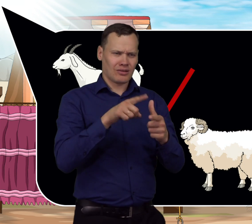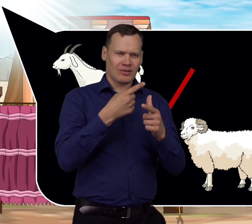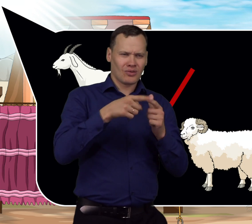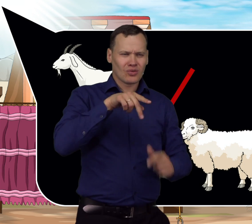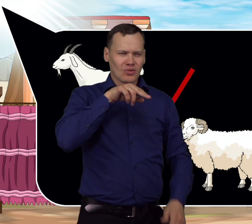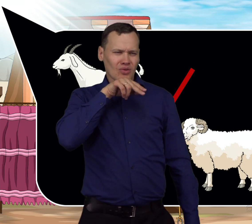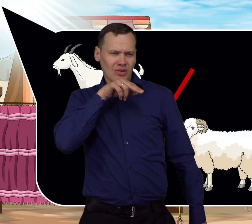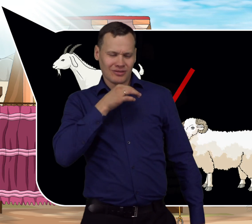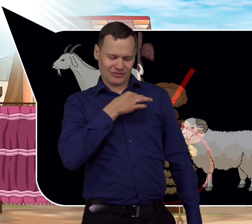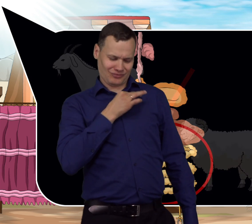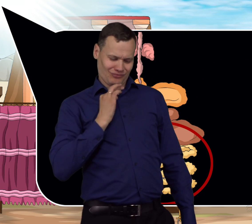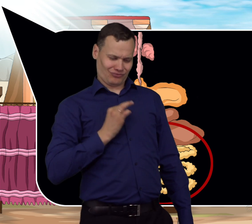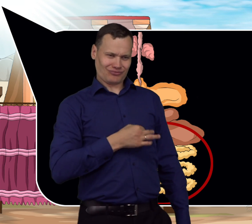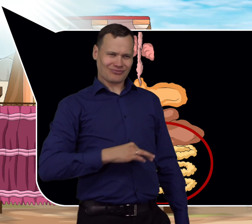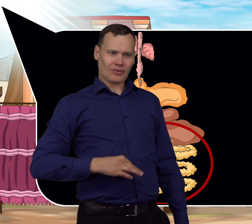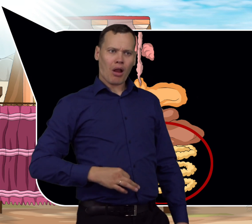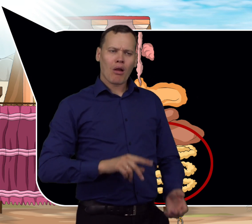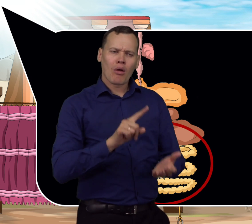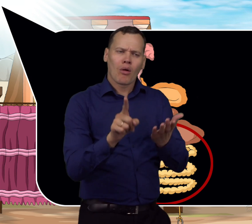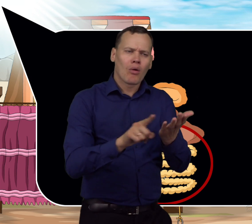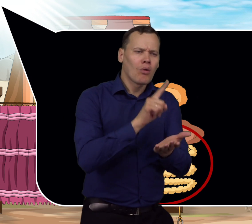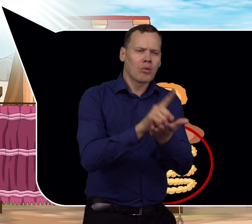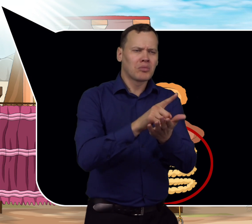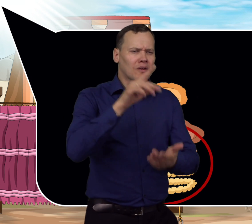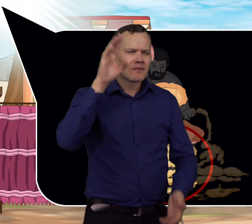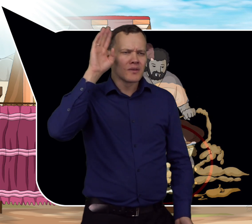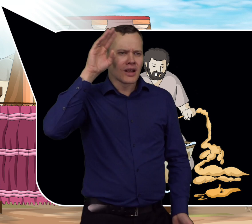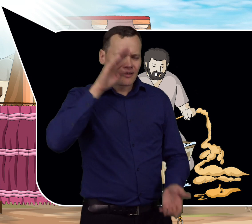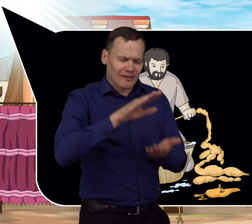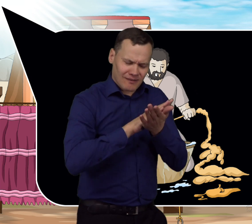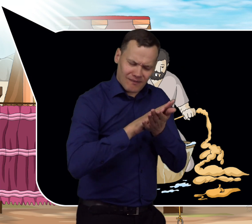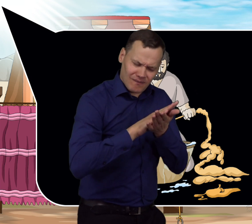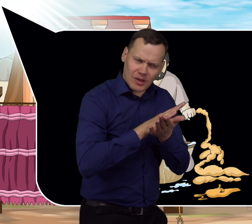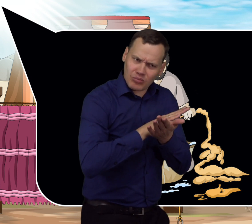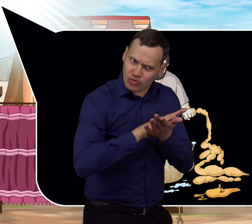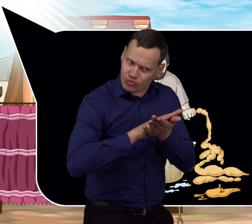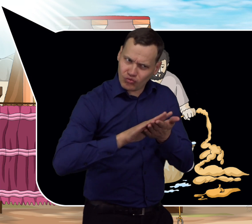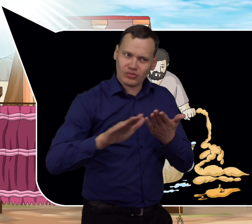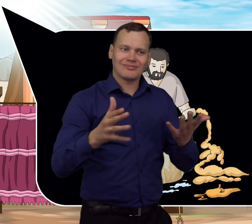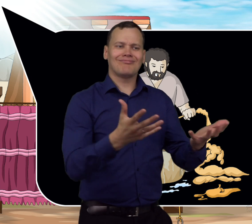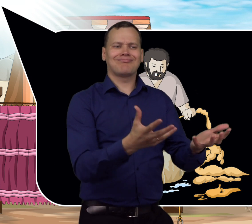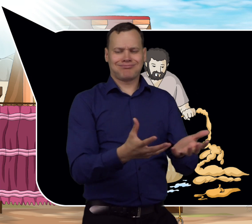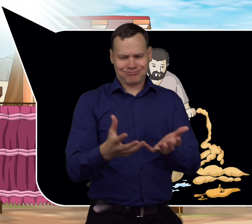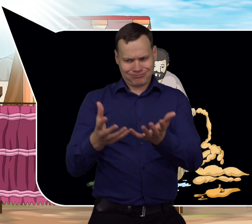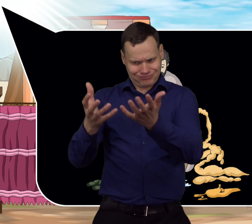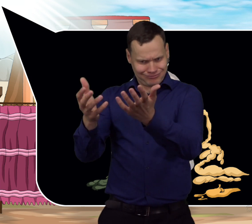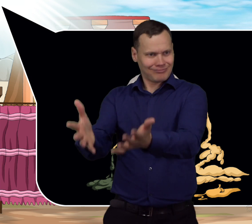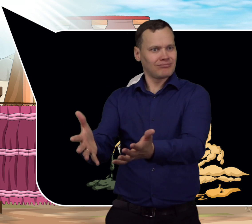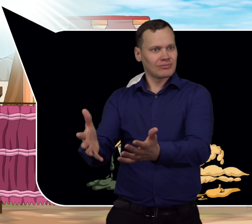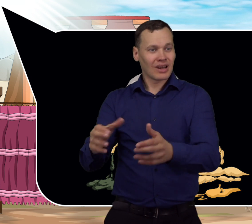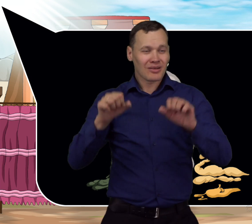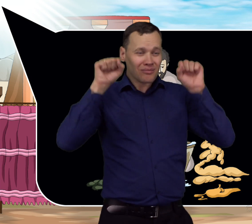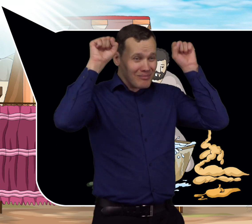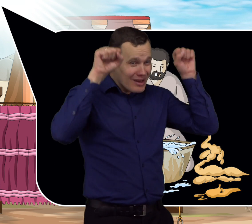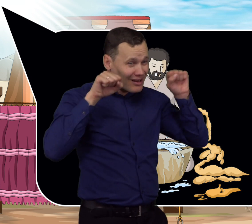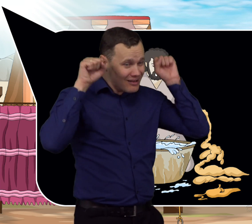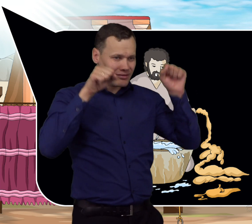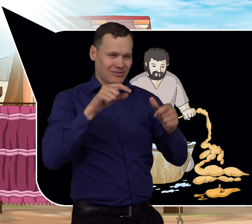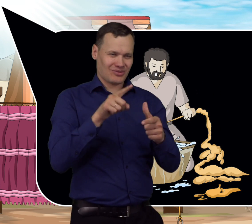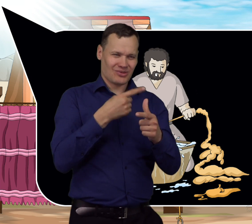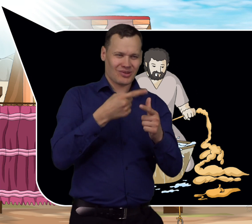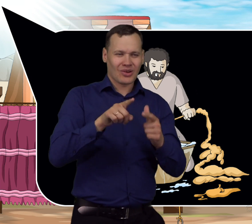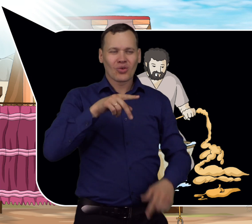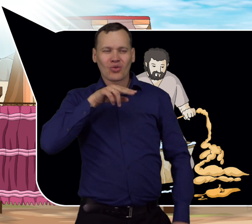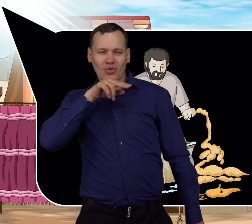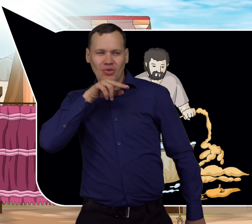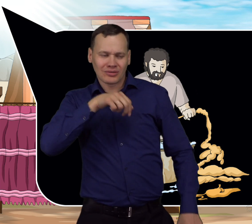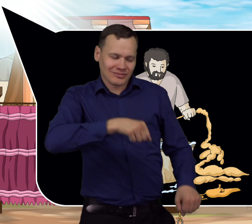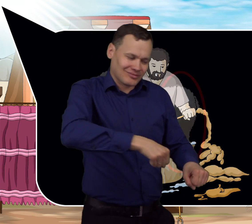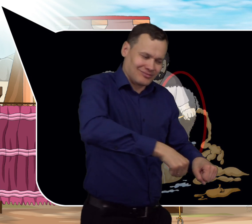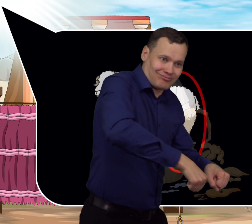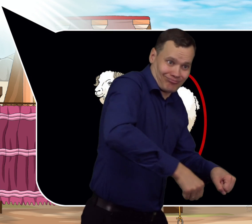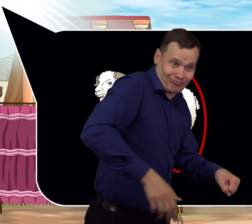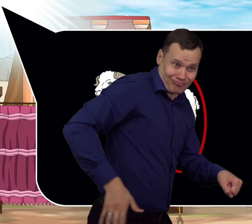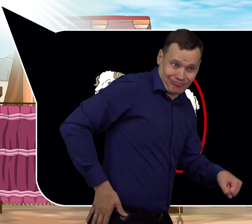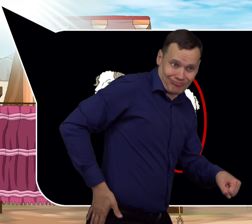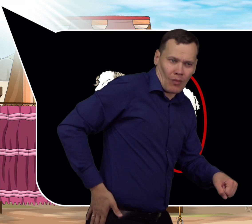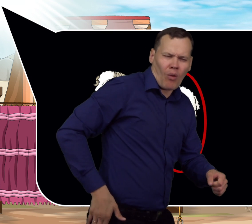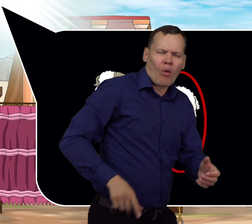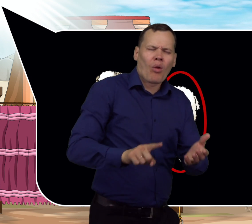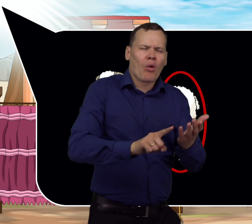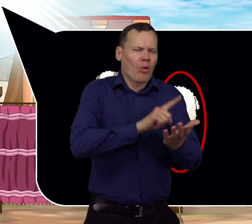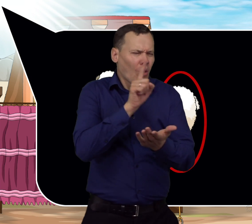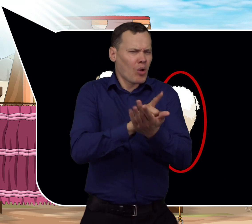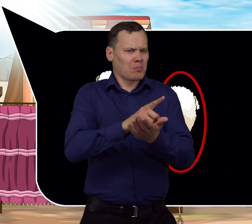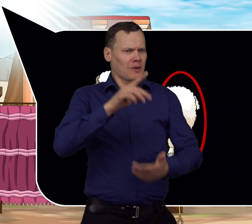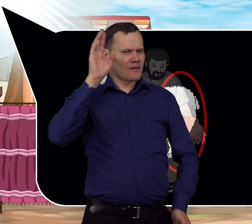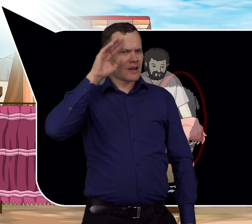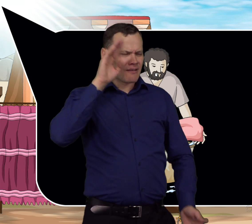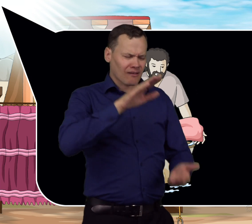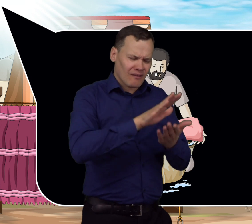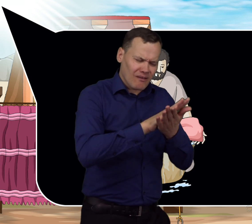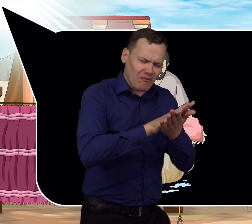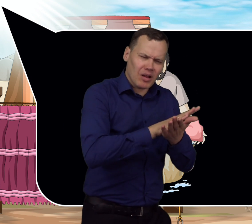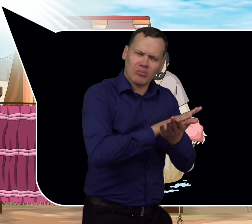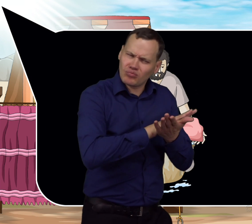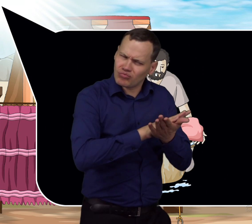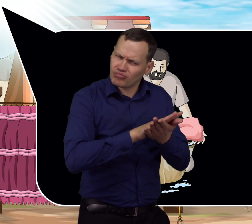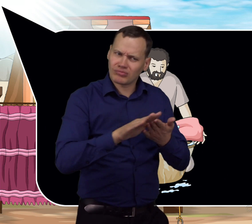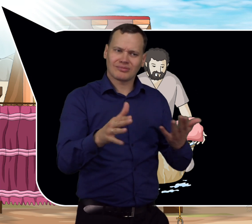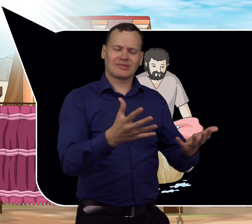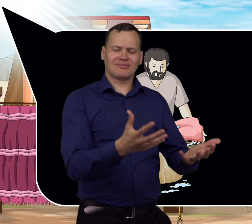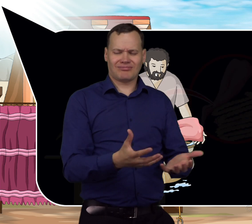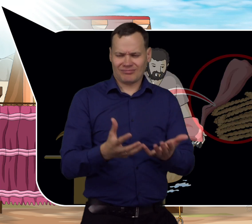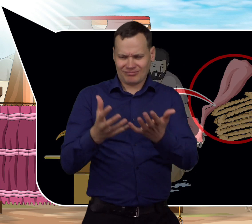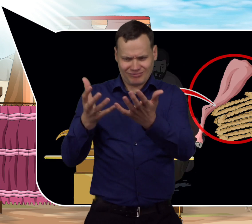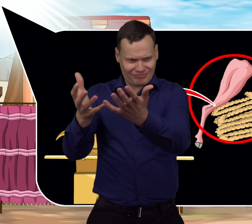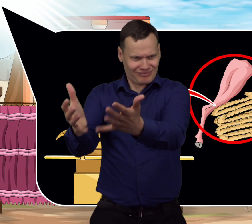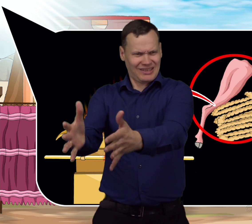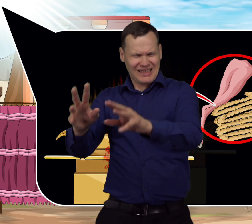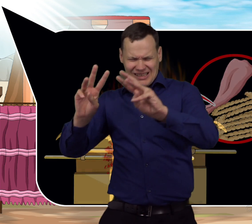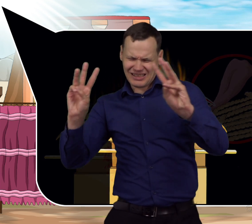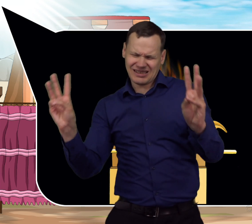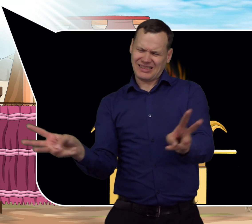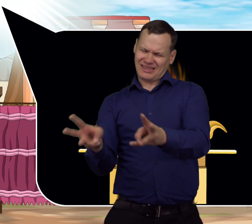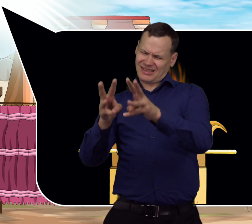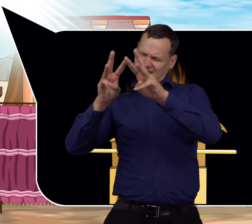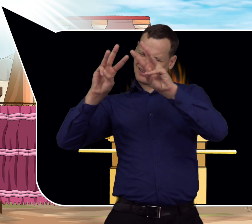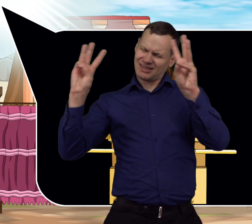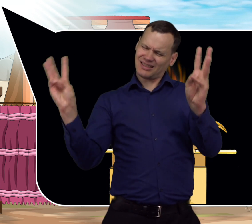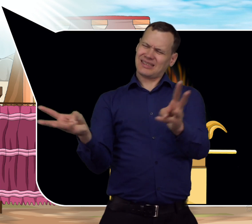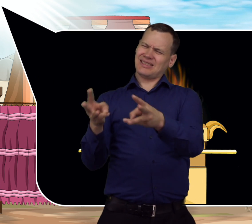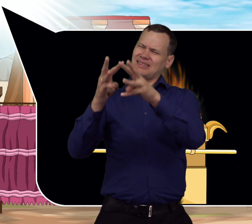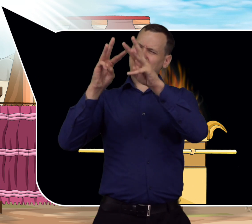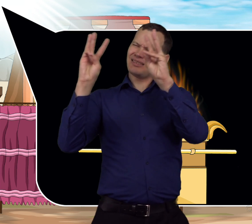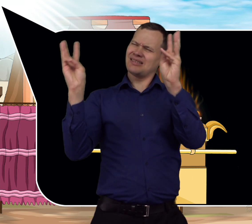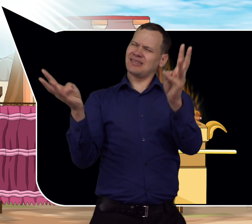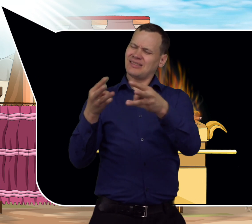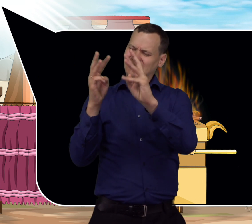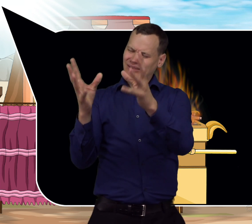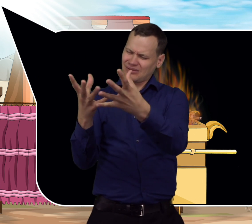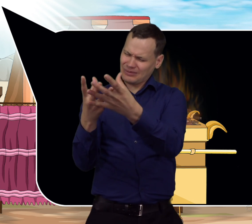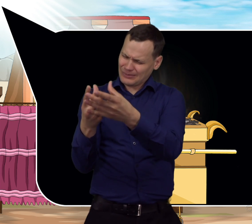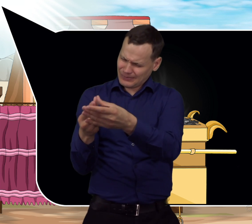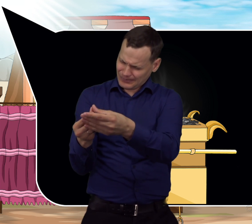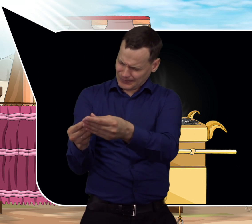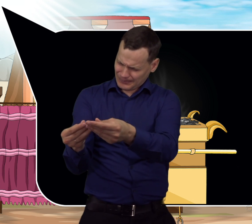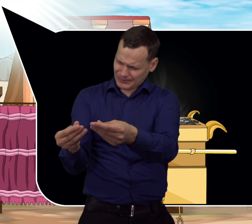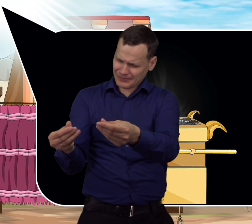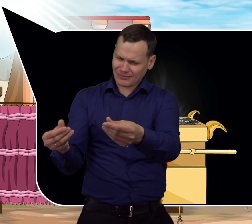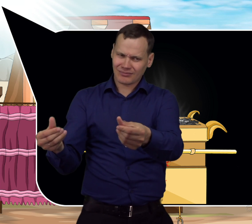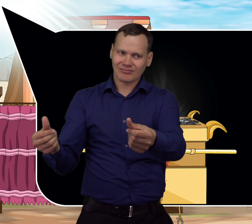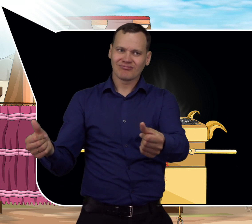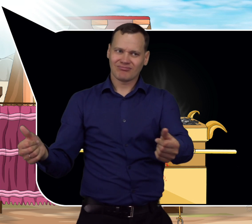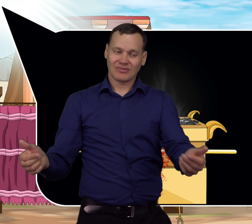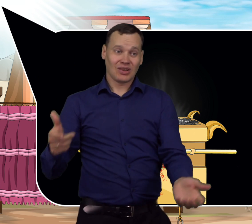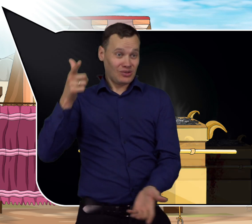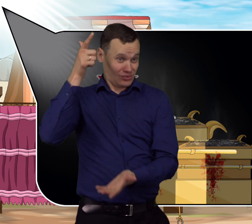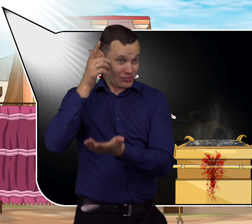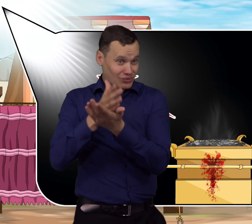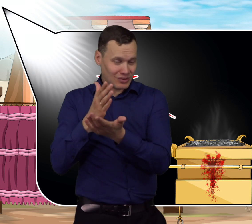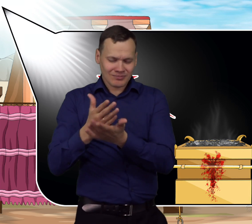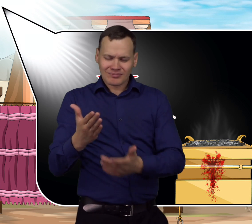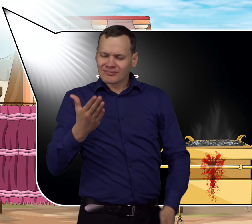The entrails and legs must be washed with water, and the priest shall bring all of it and burn it on the altar;